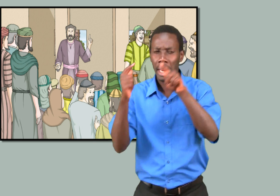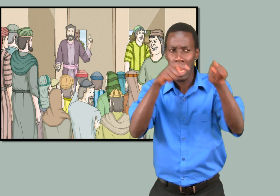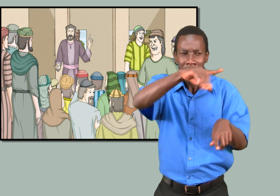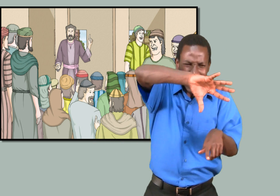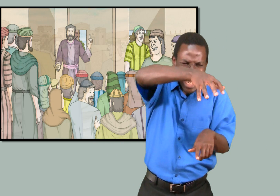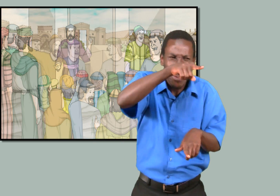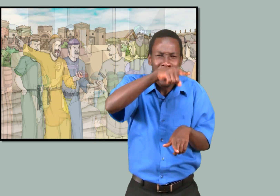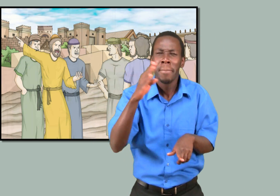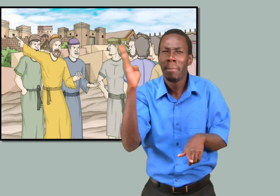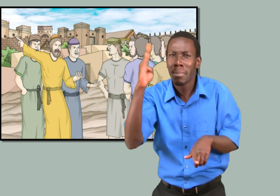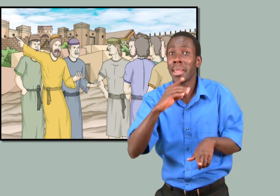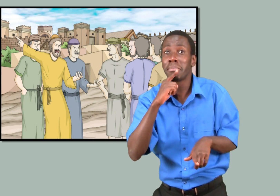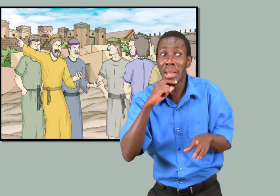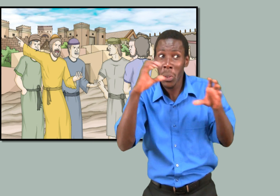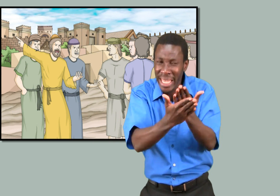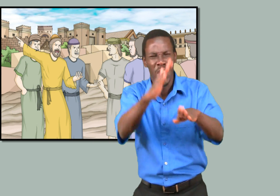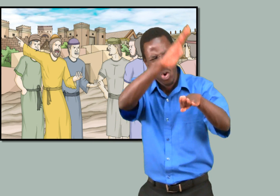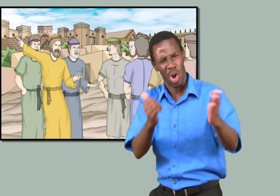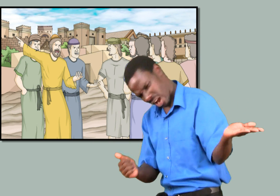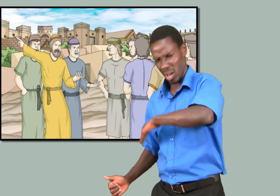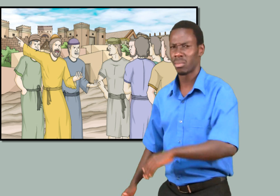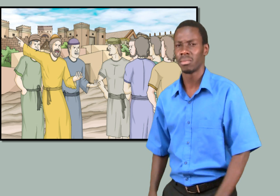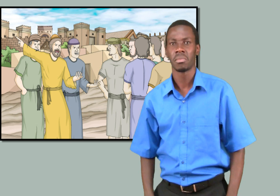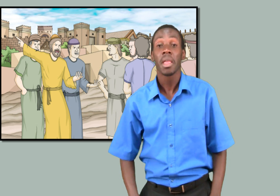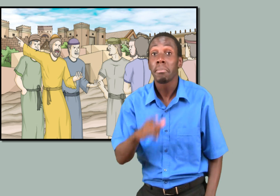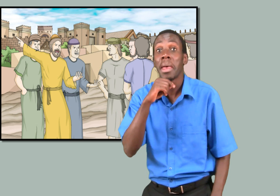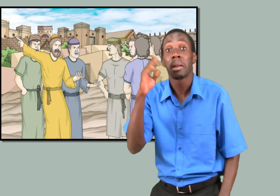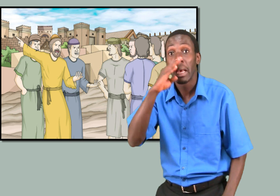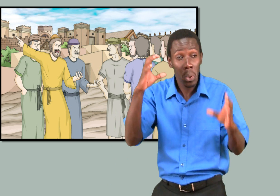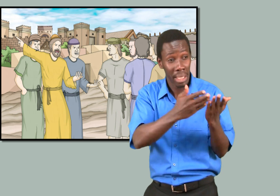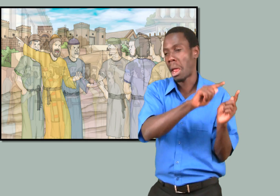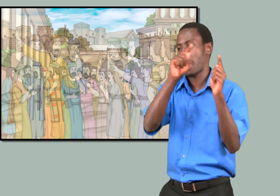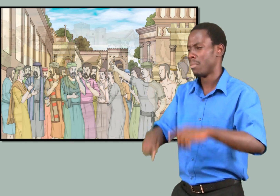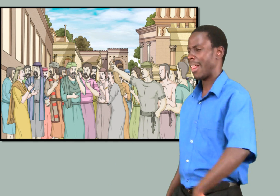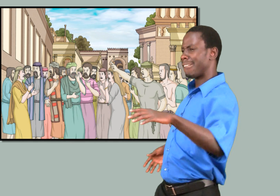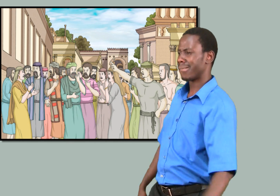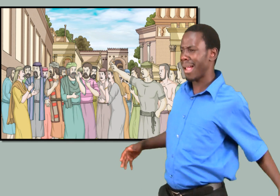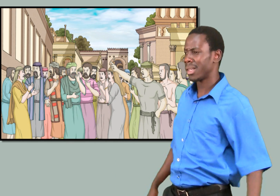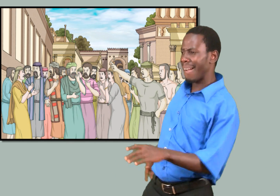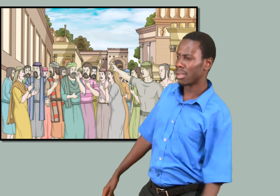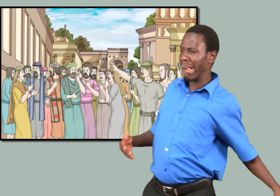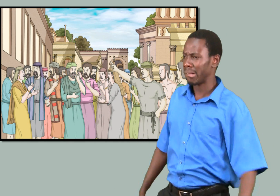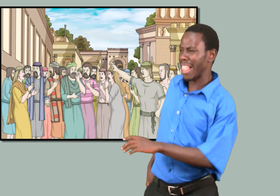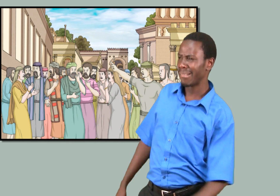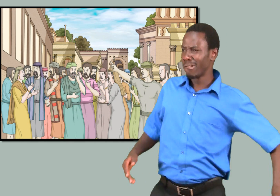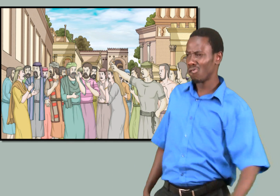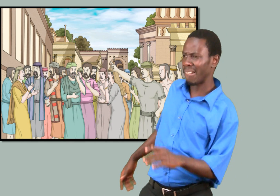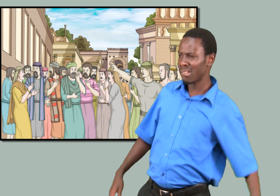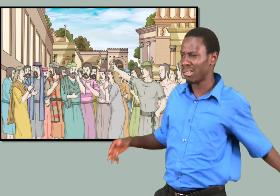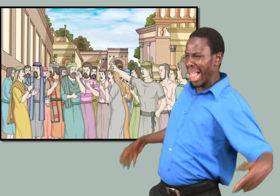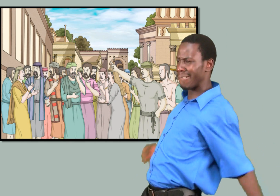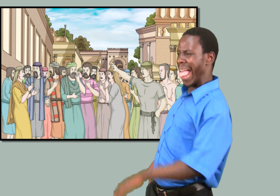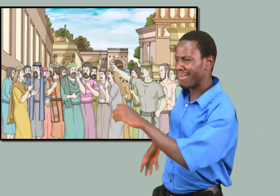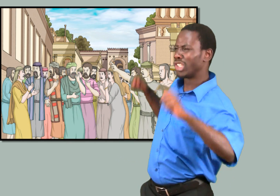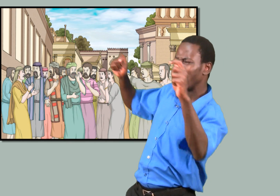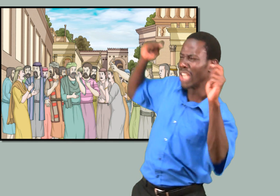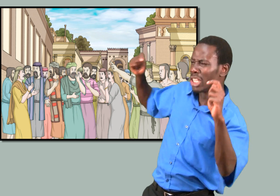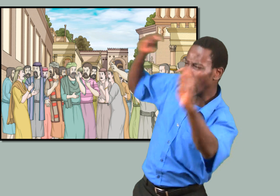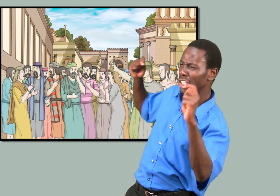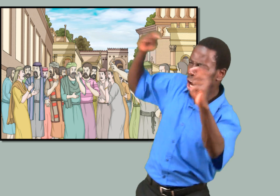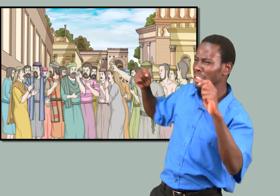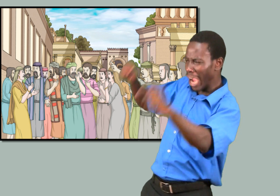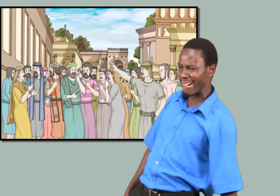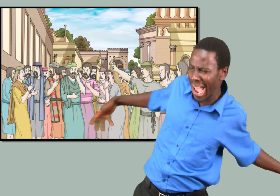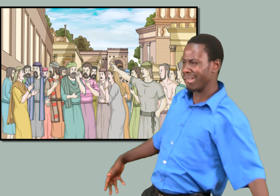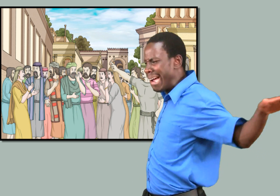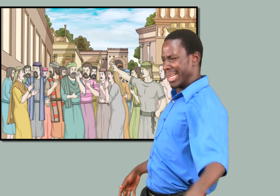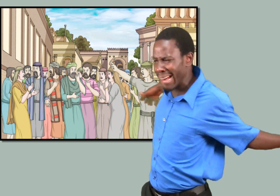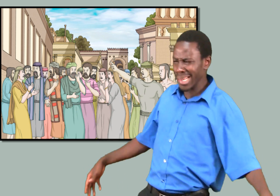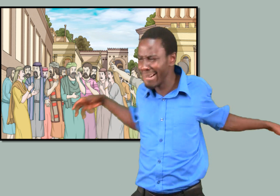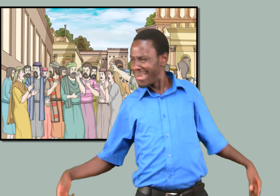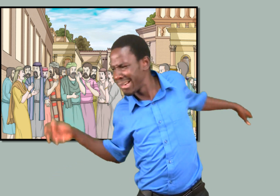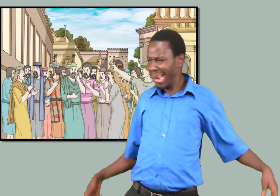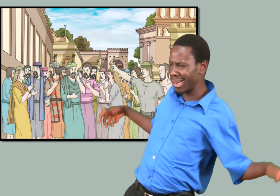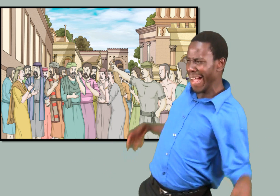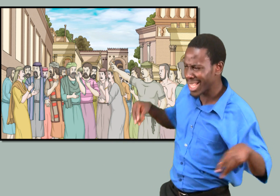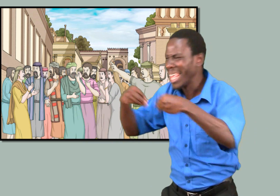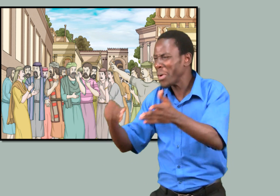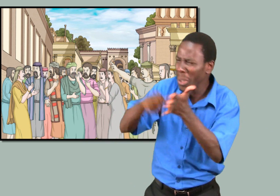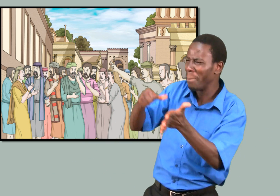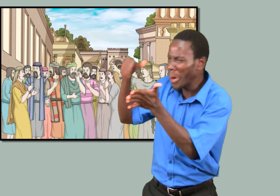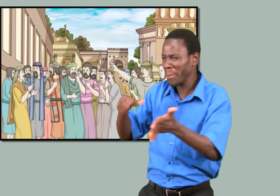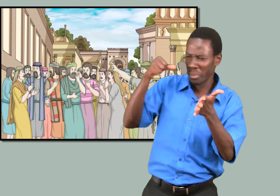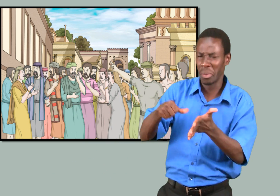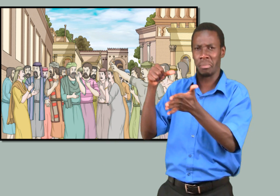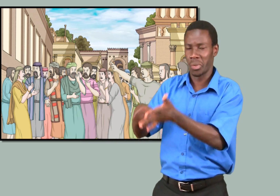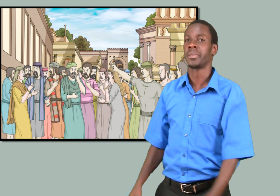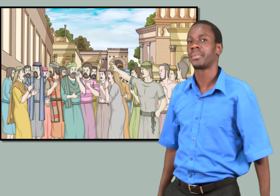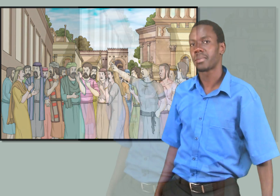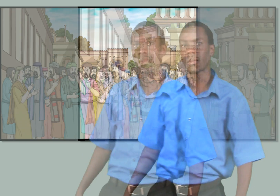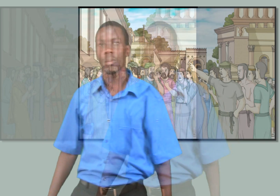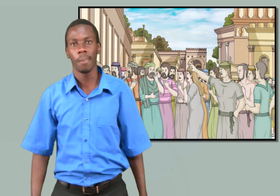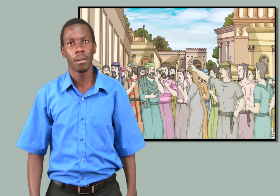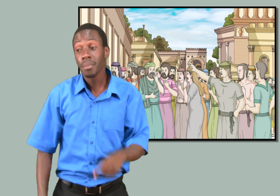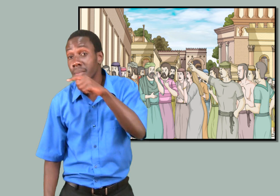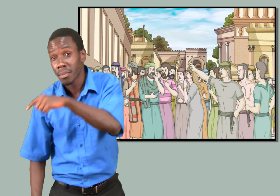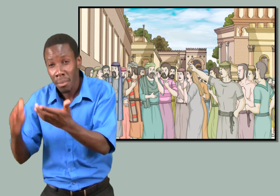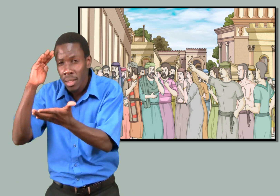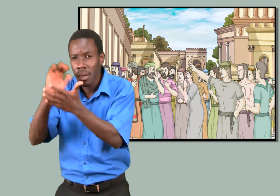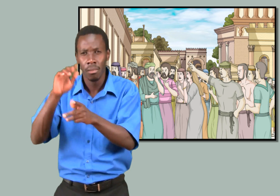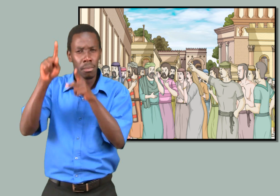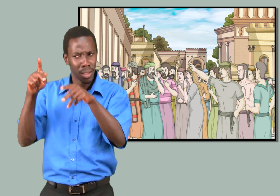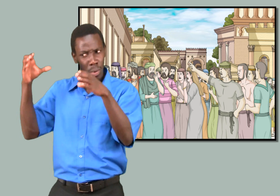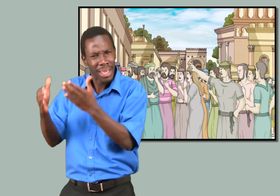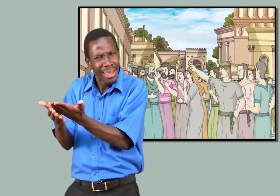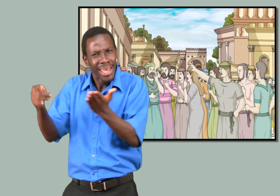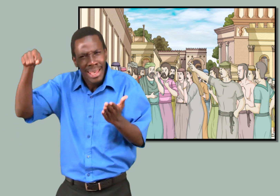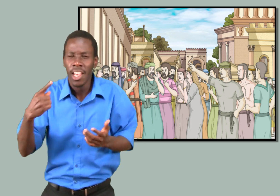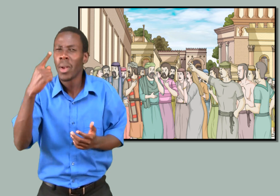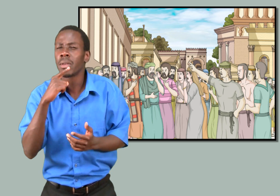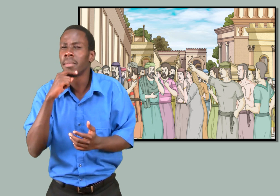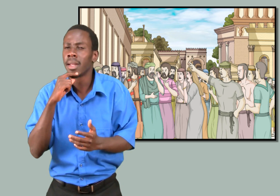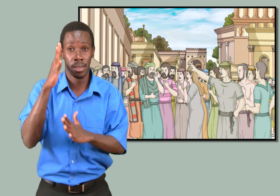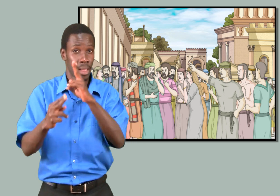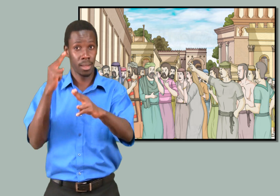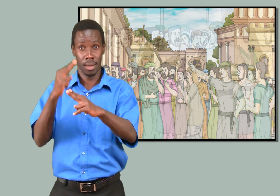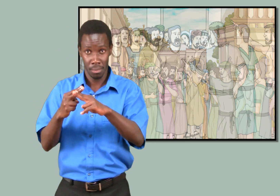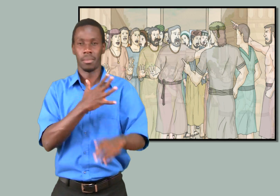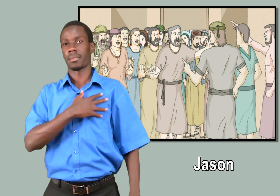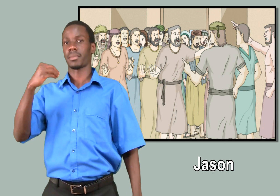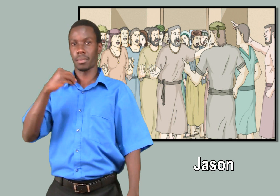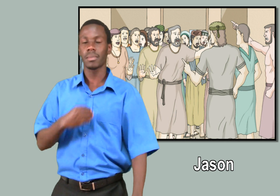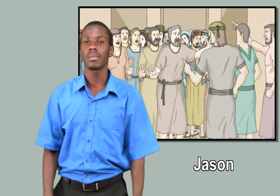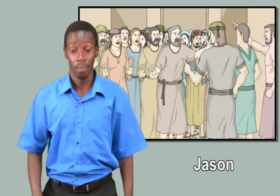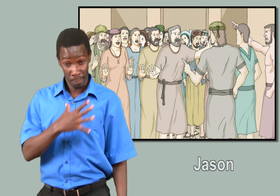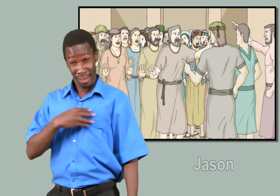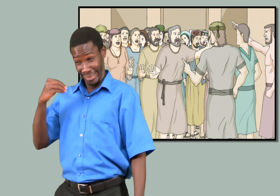So they brought in some troublemakers from the marketplace, formed a mob, and sent the city into an uproar.